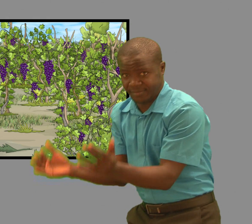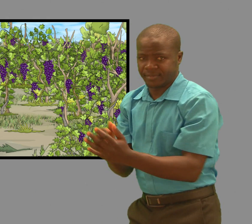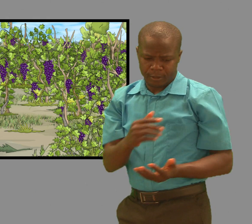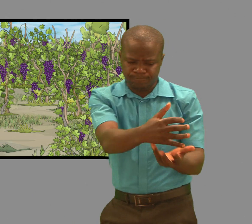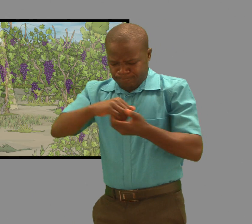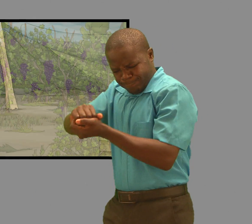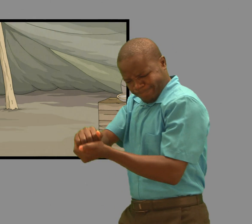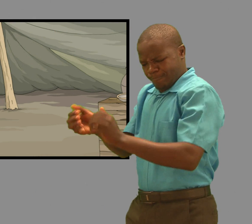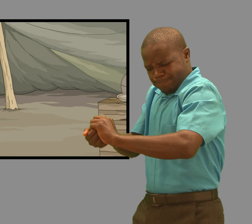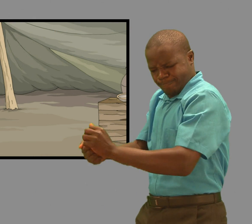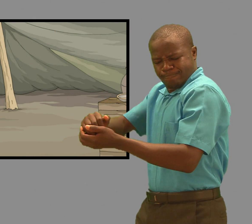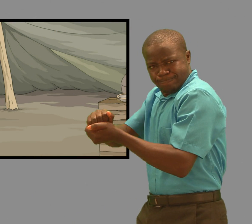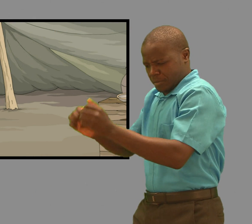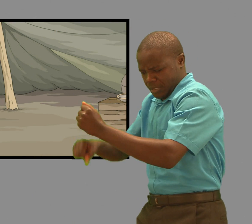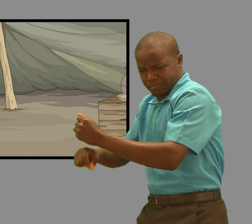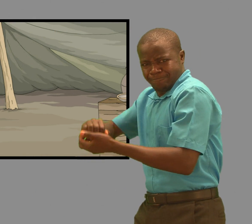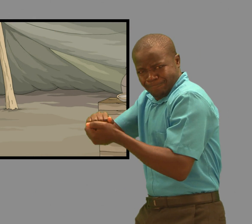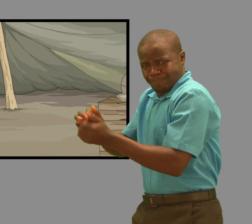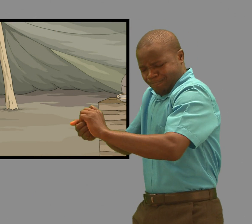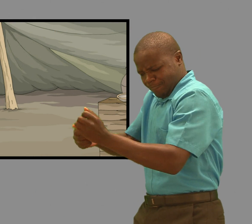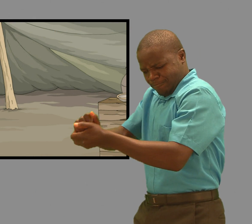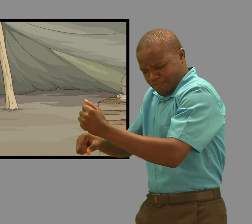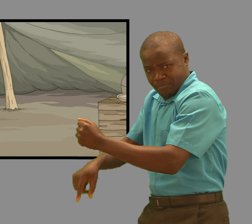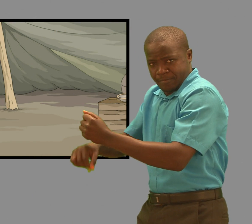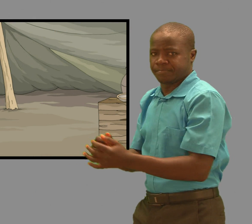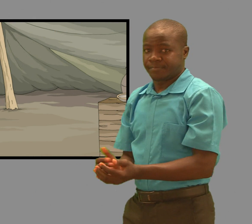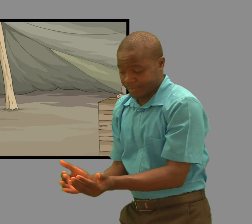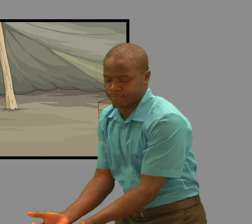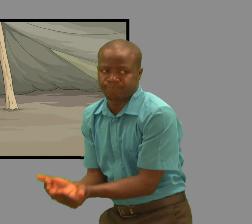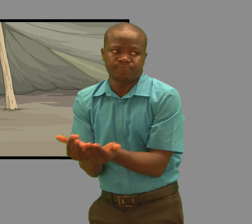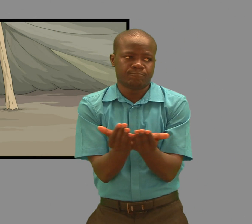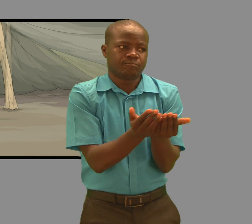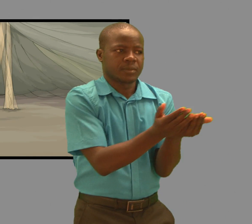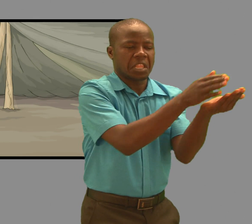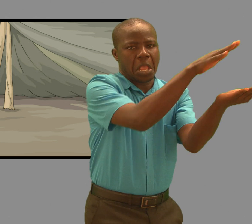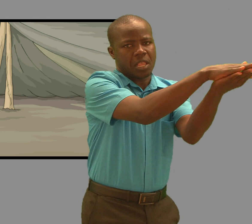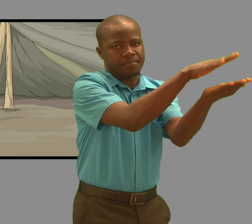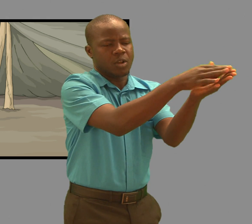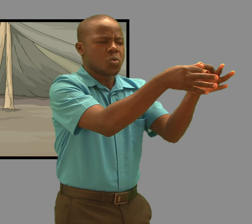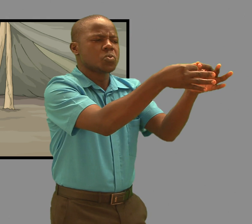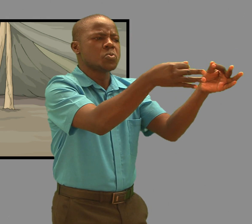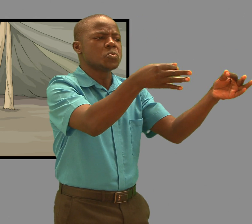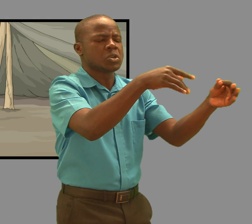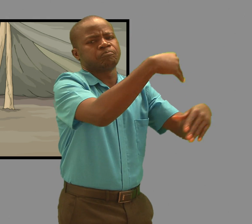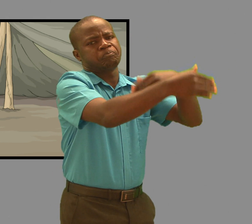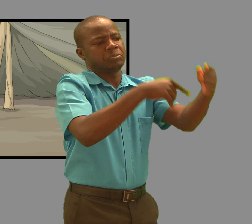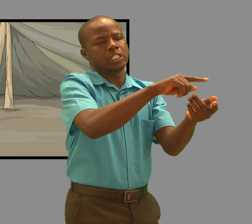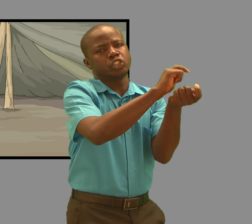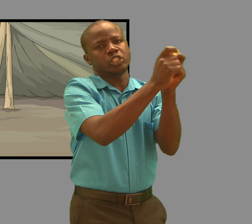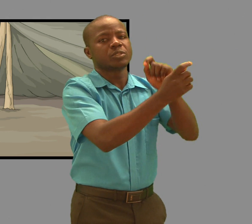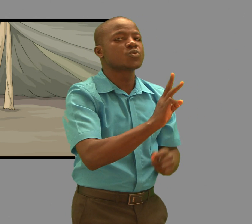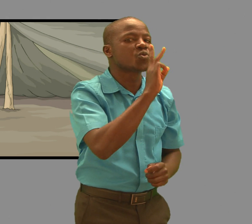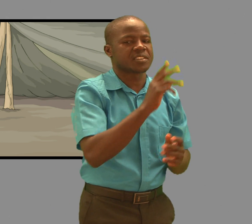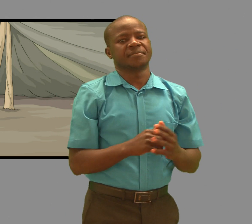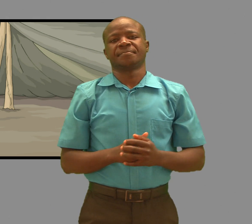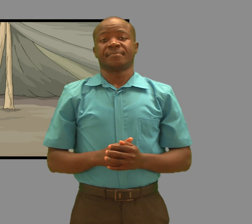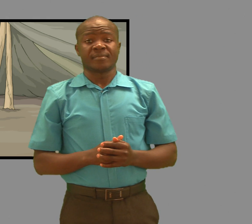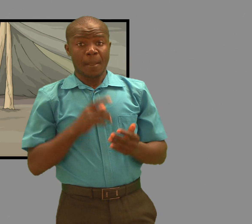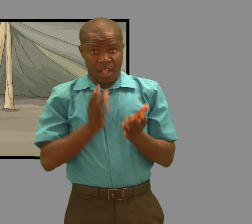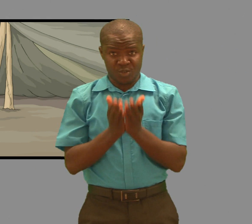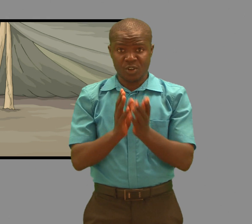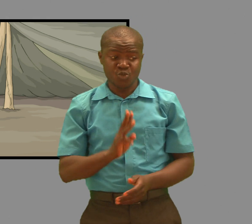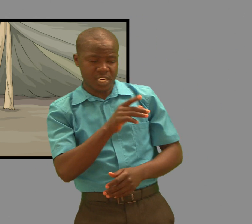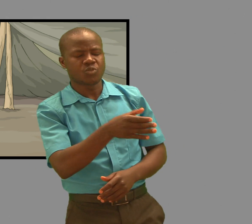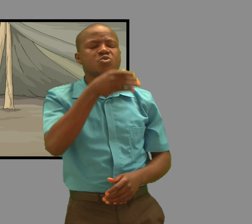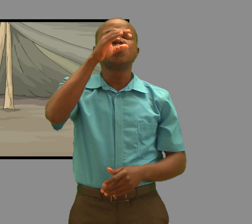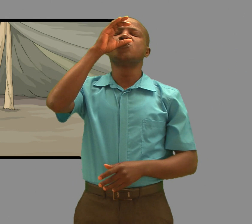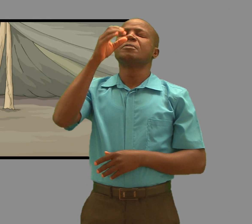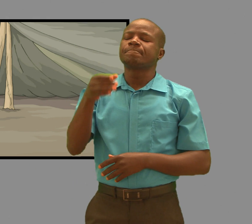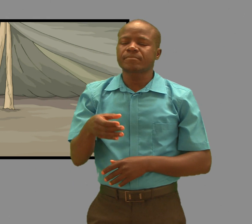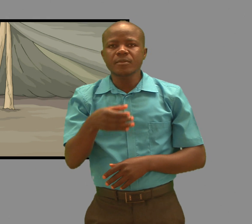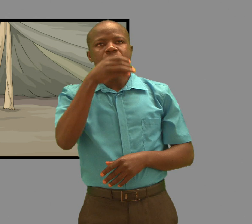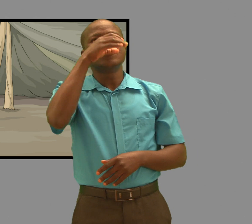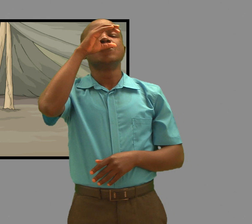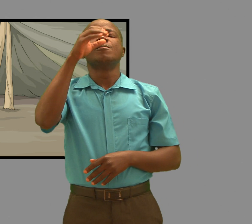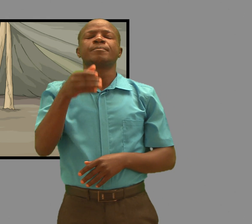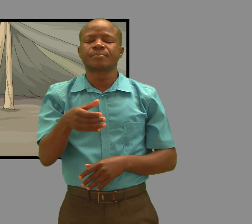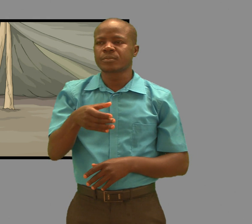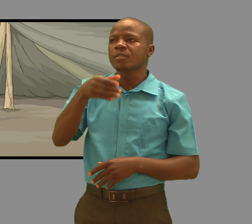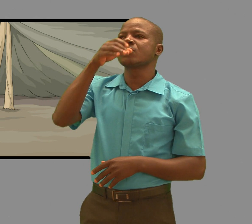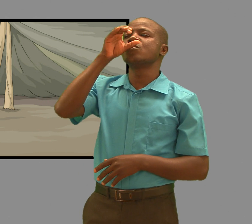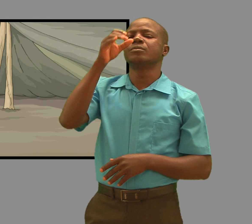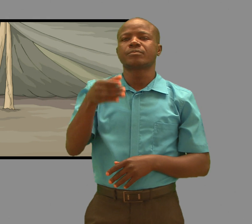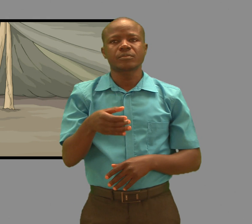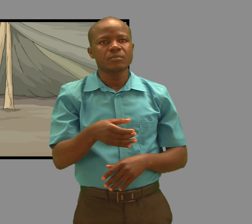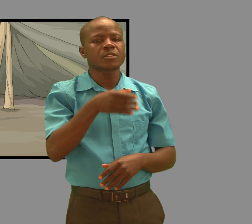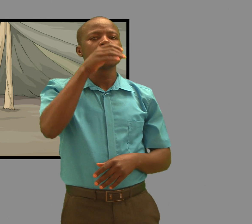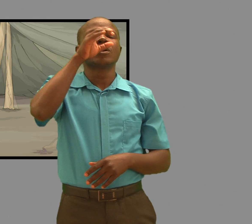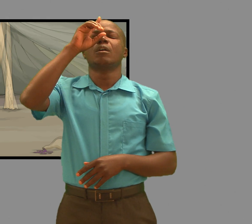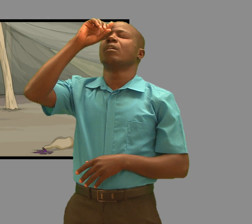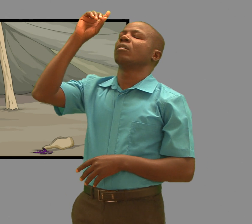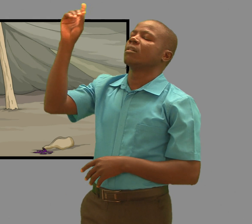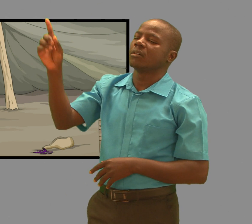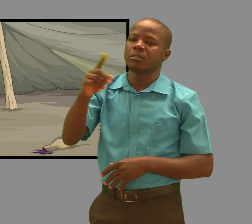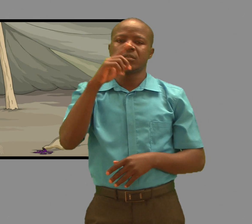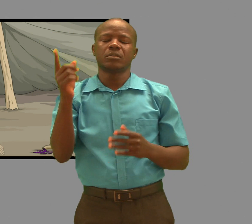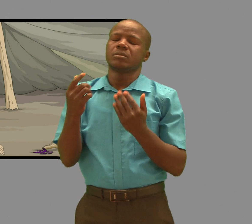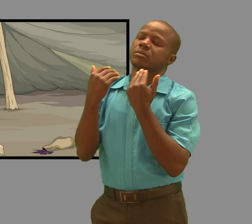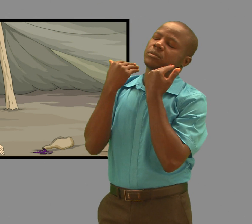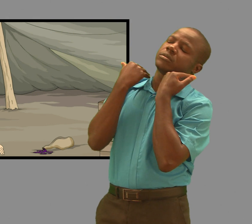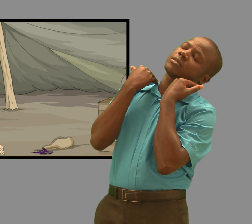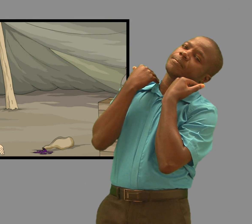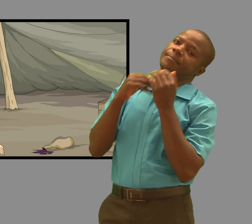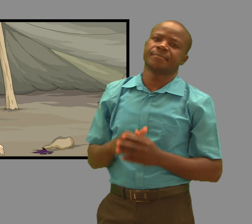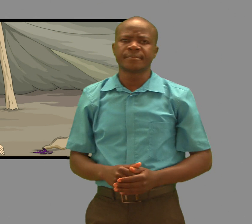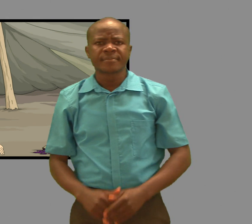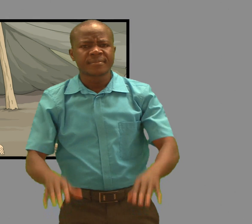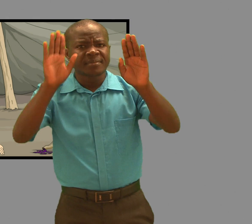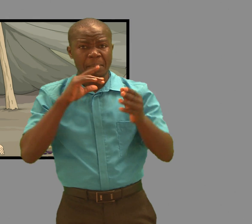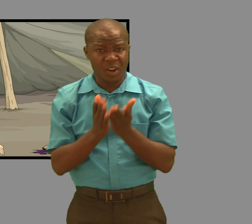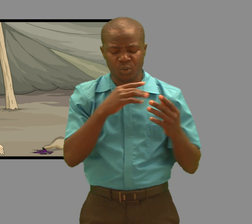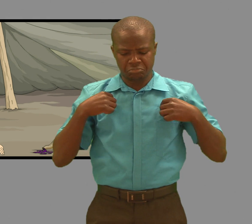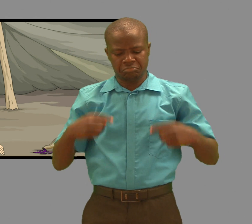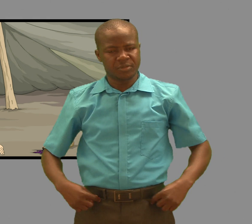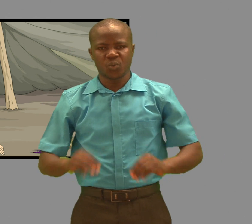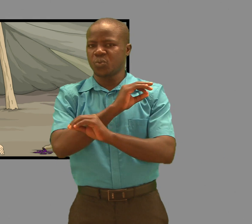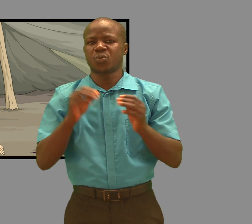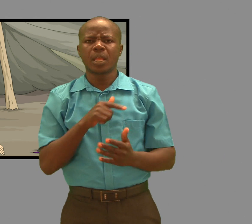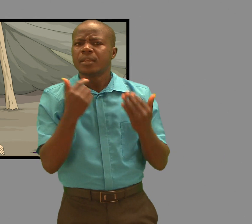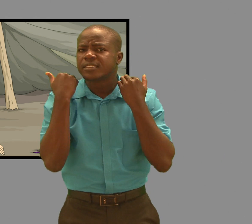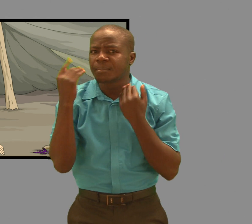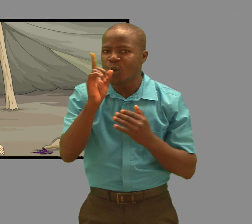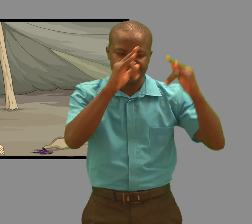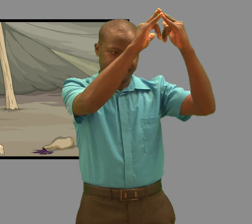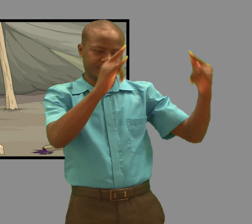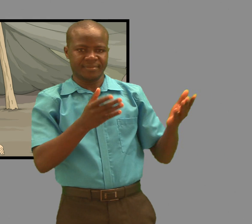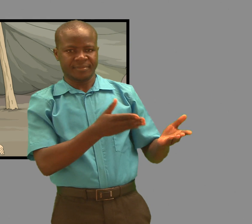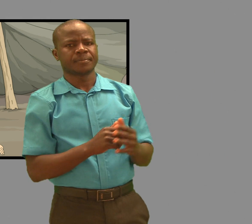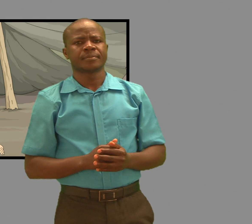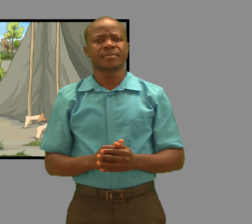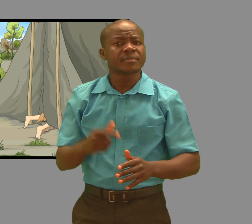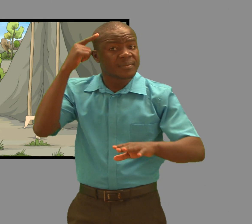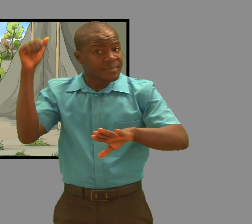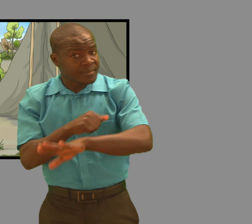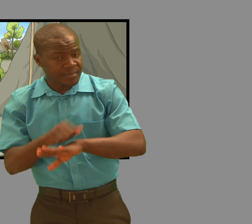But when he drank some of its wine, he became drunk and uncovered himself inside his tent.